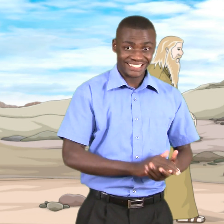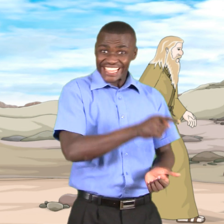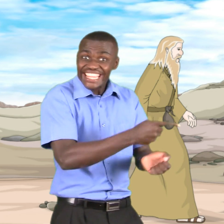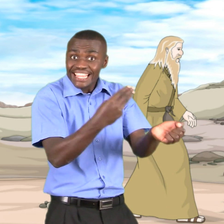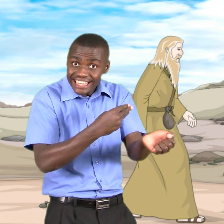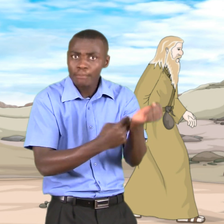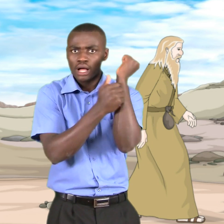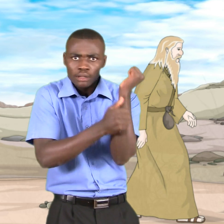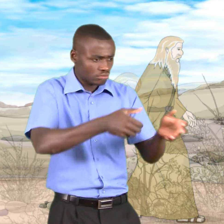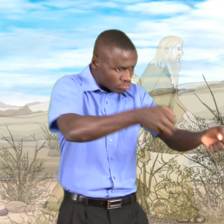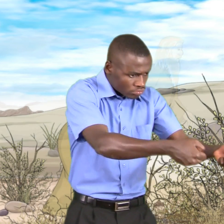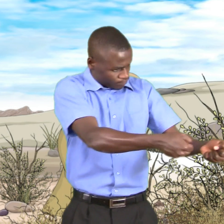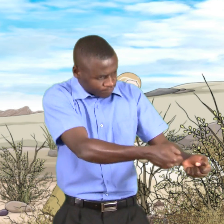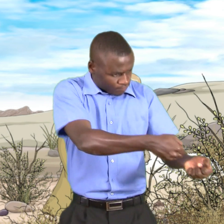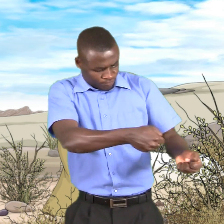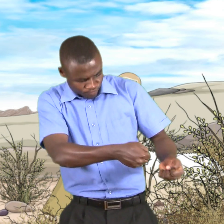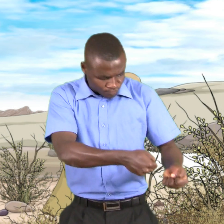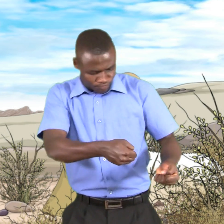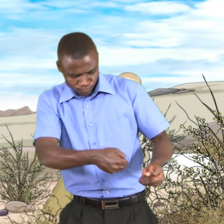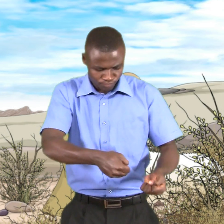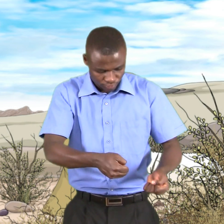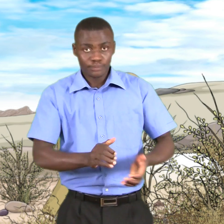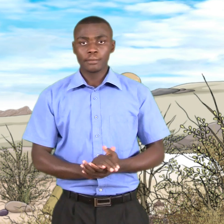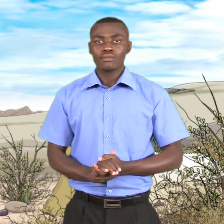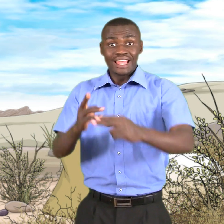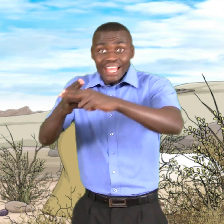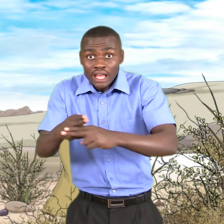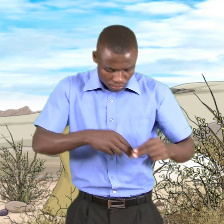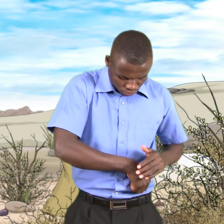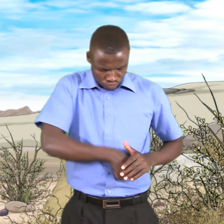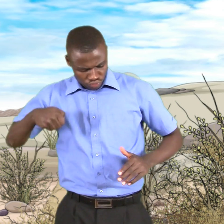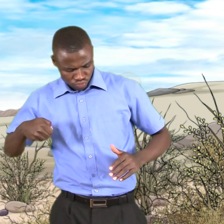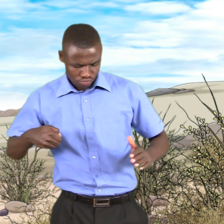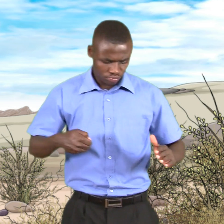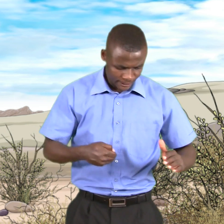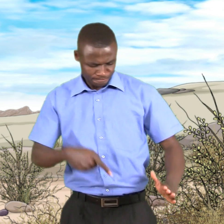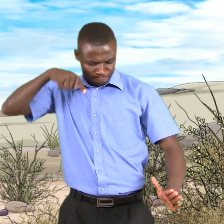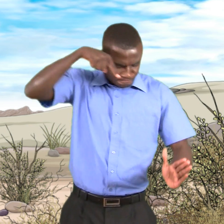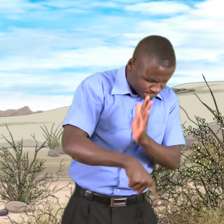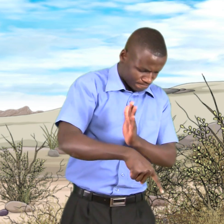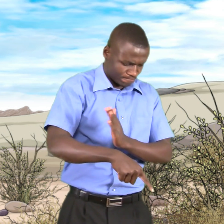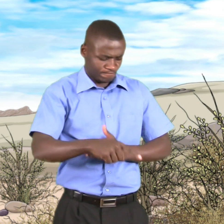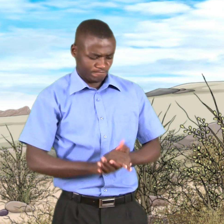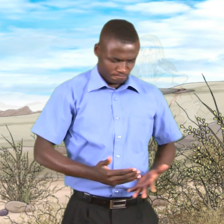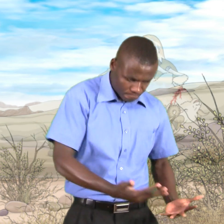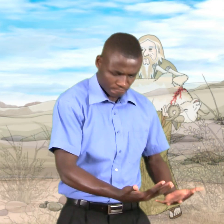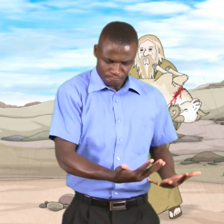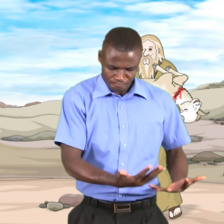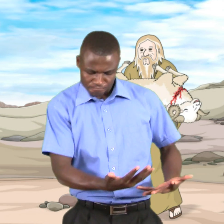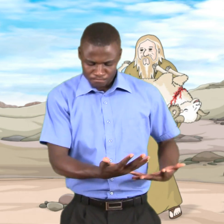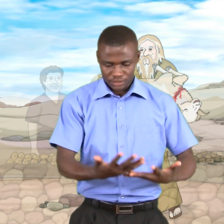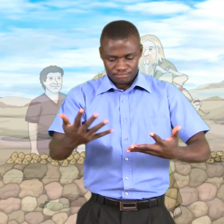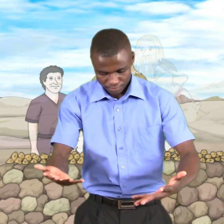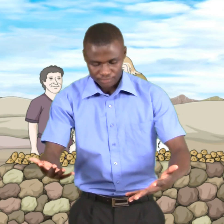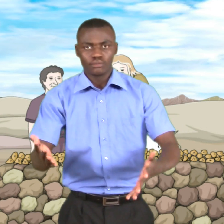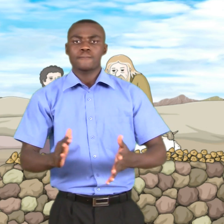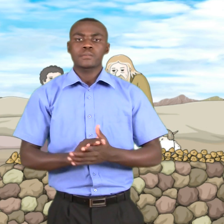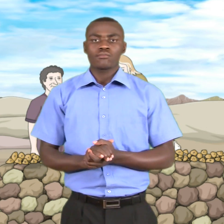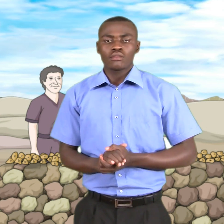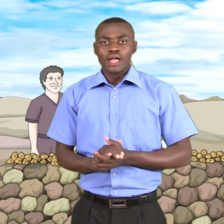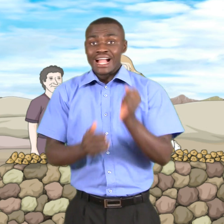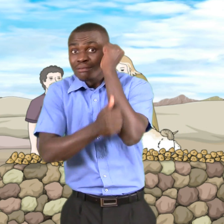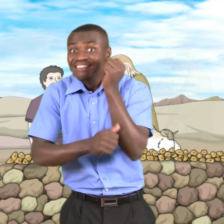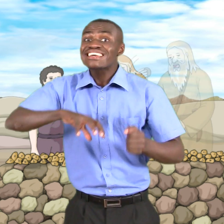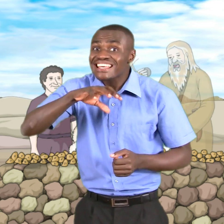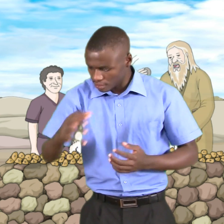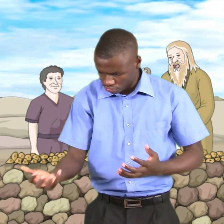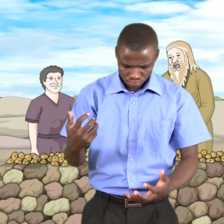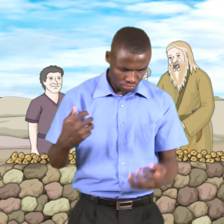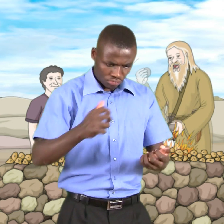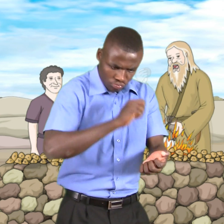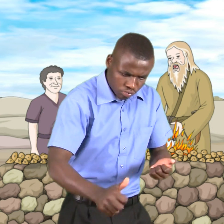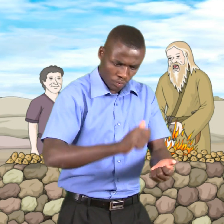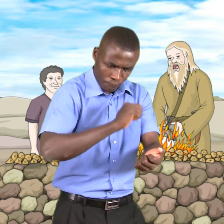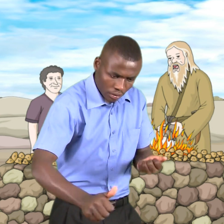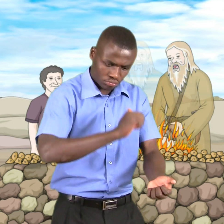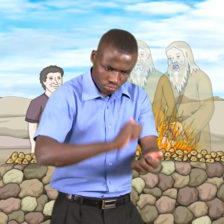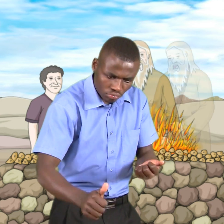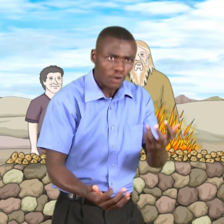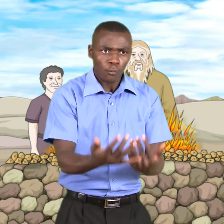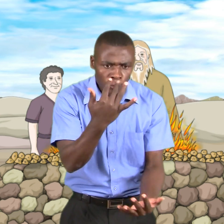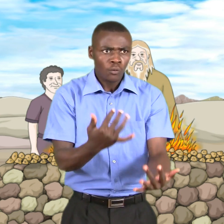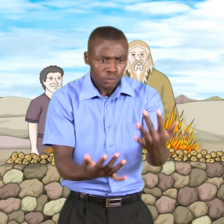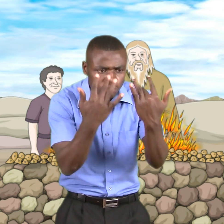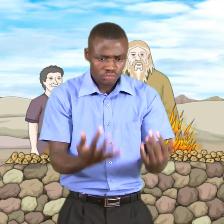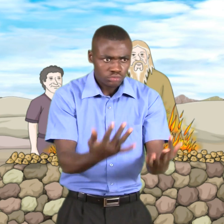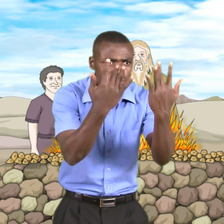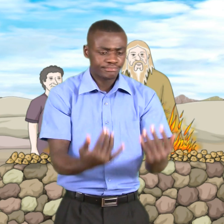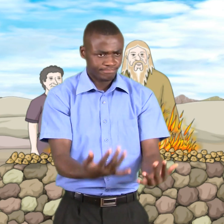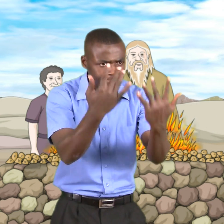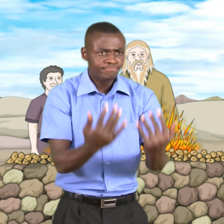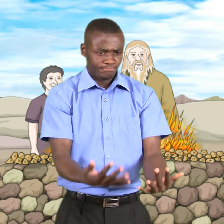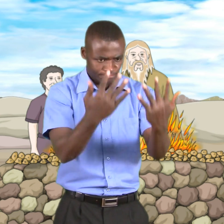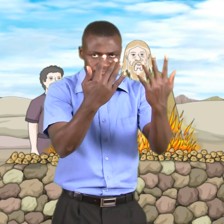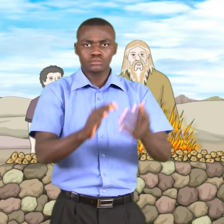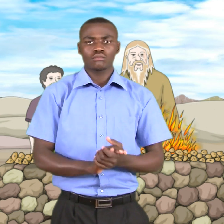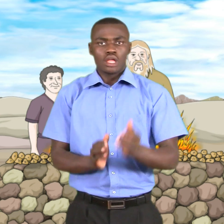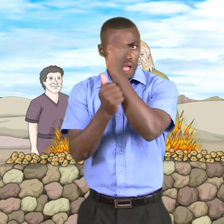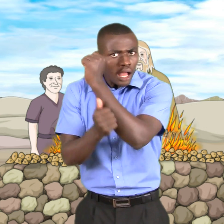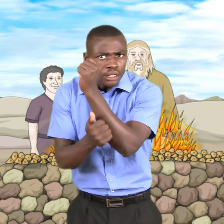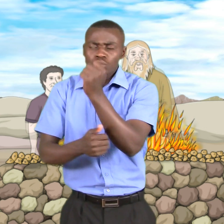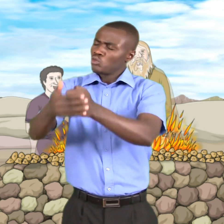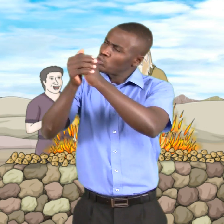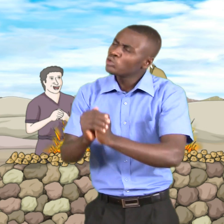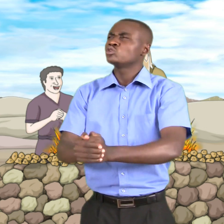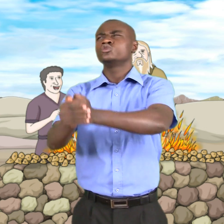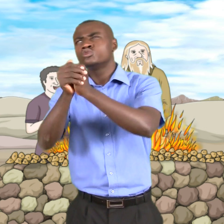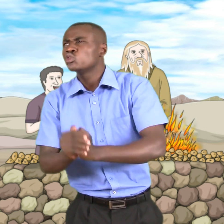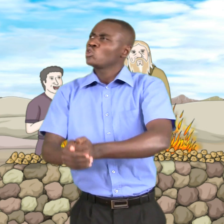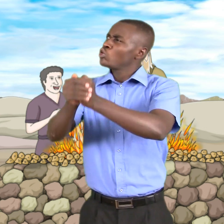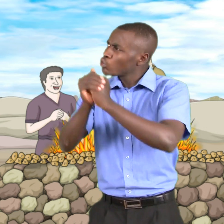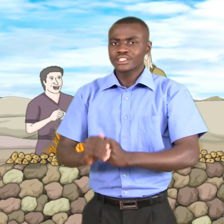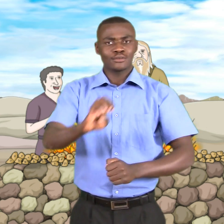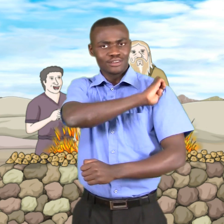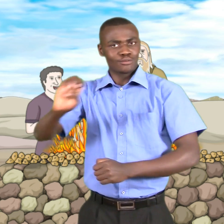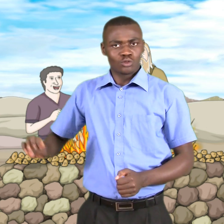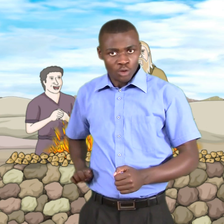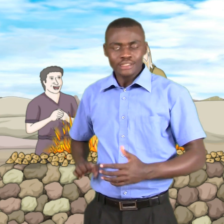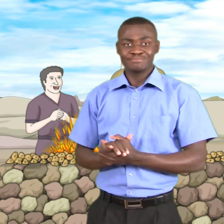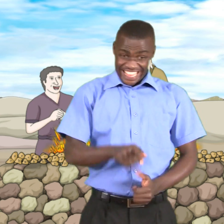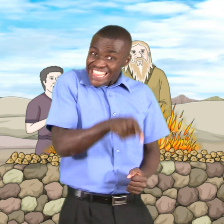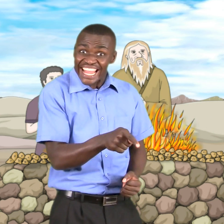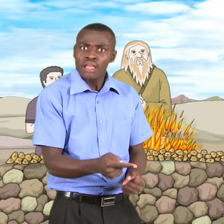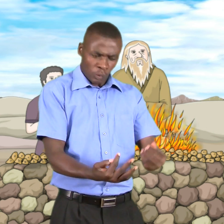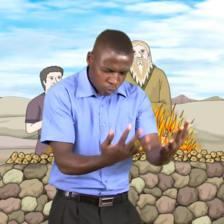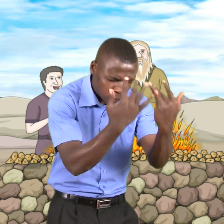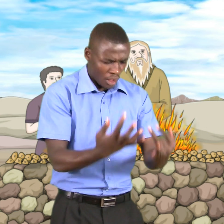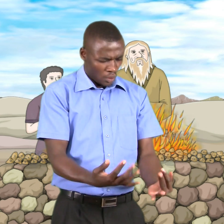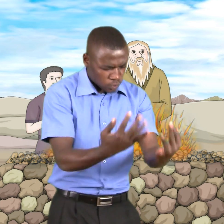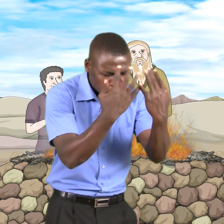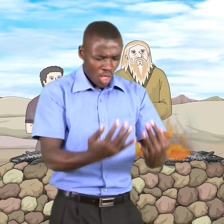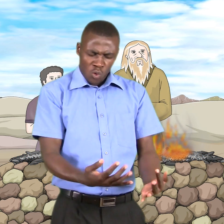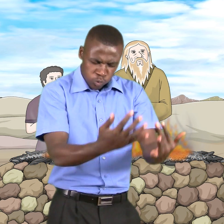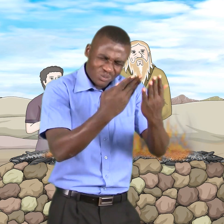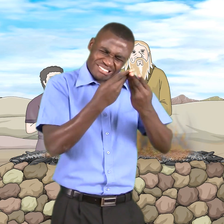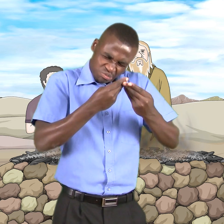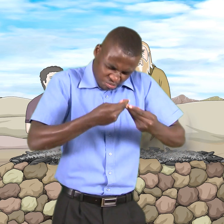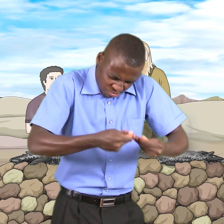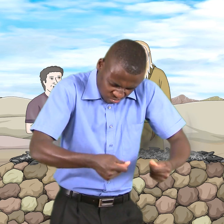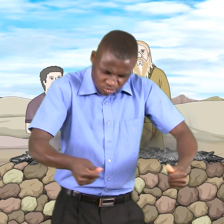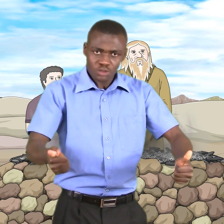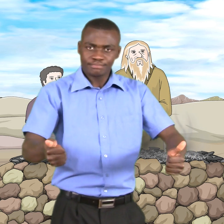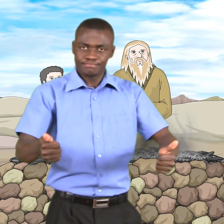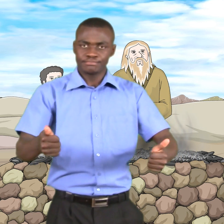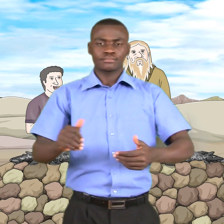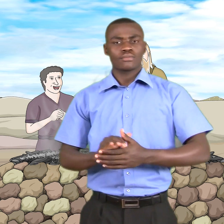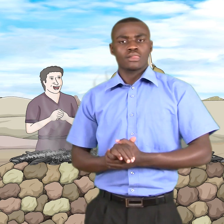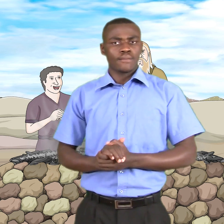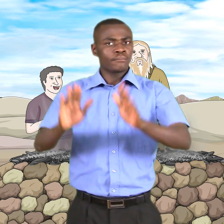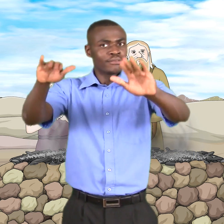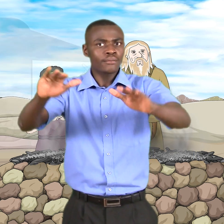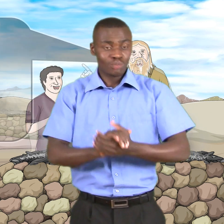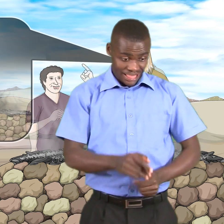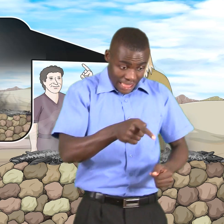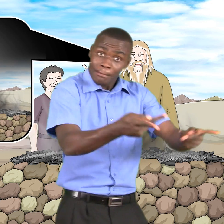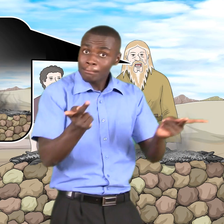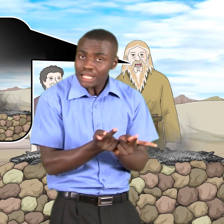So he went and took the ram and offered it as a burnt offering in place of his son.